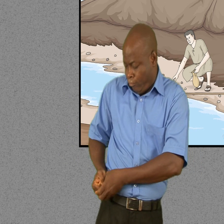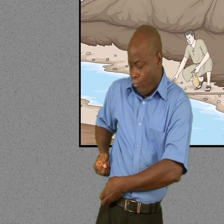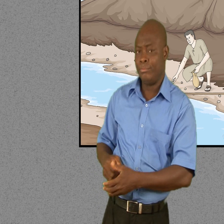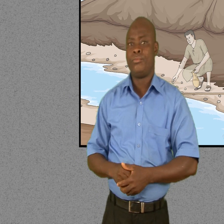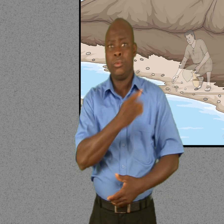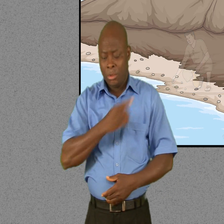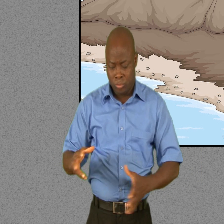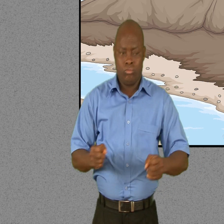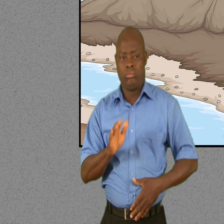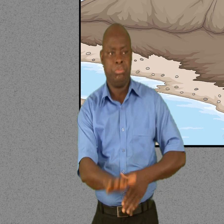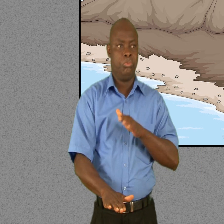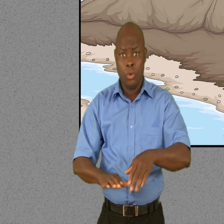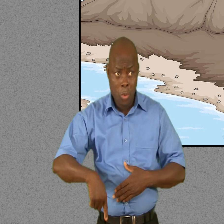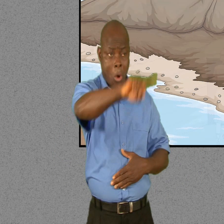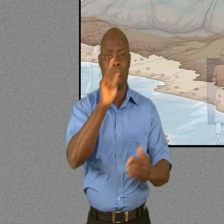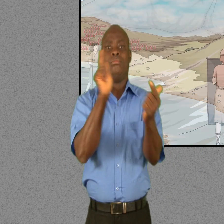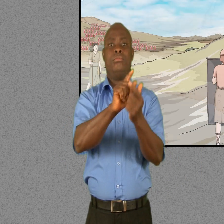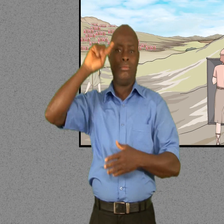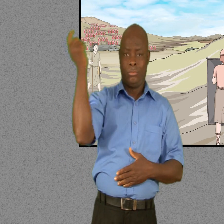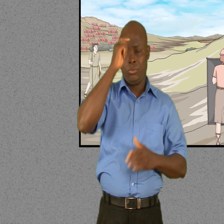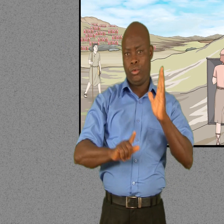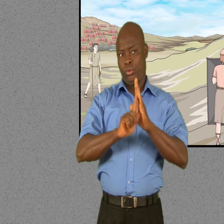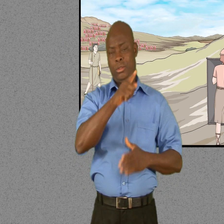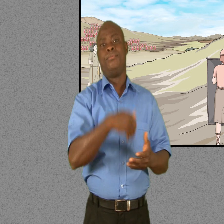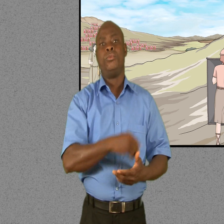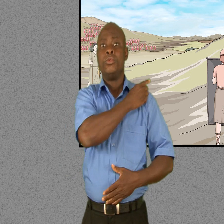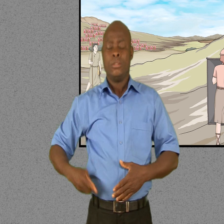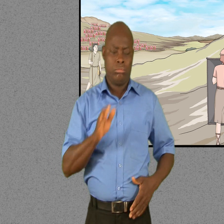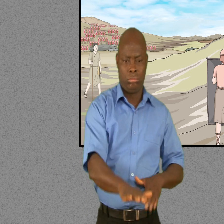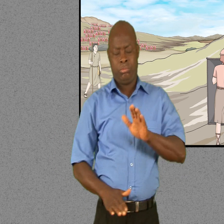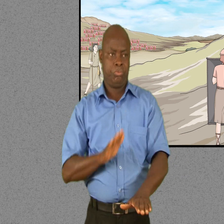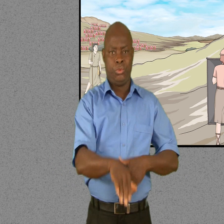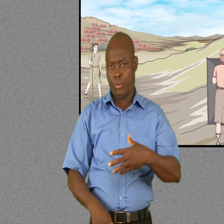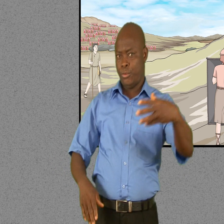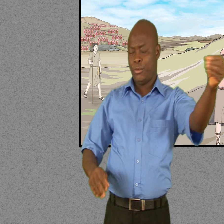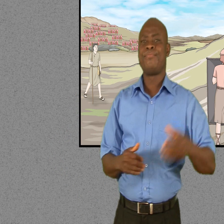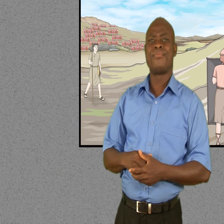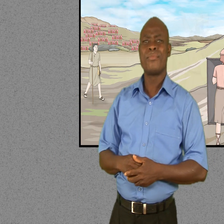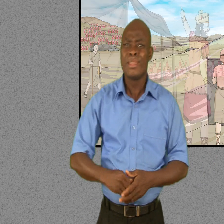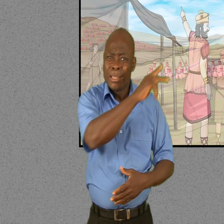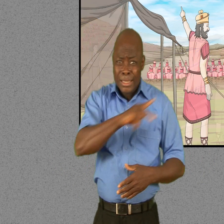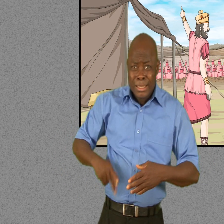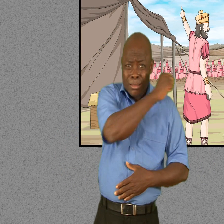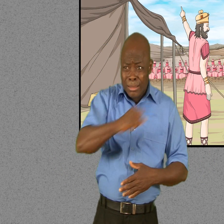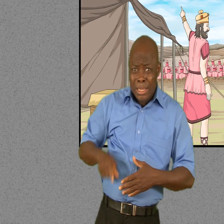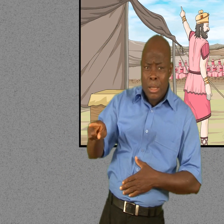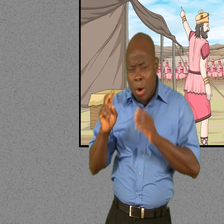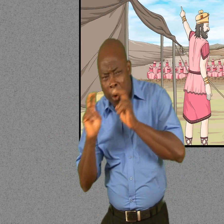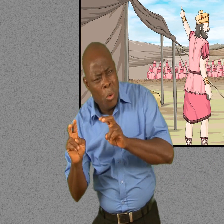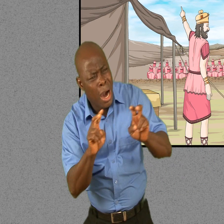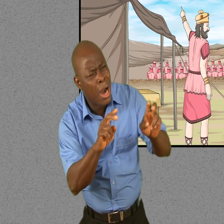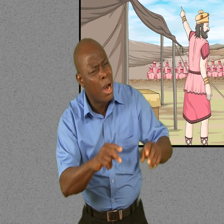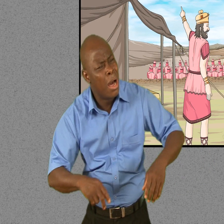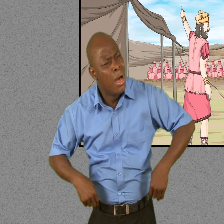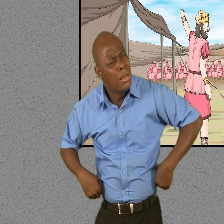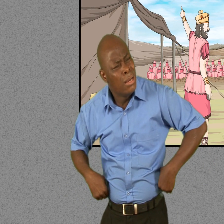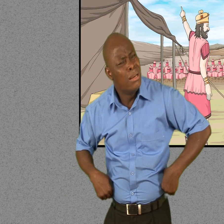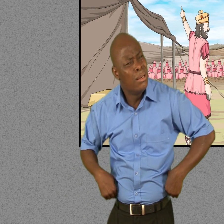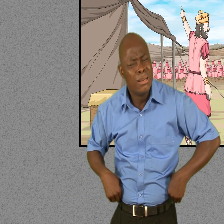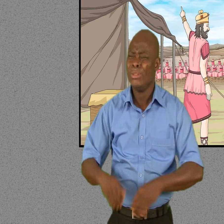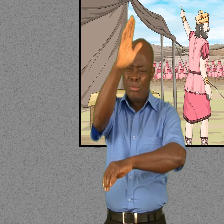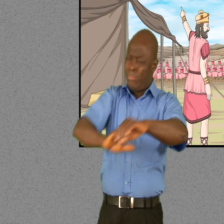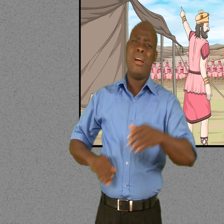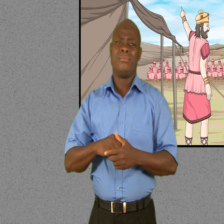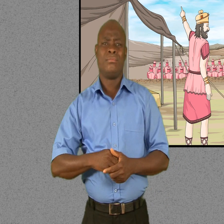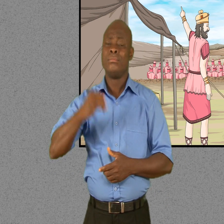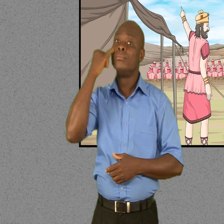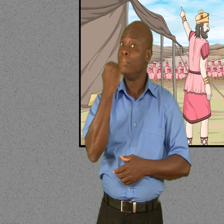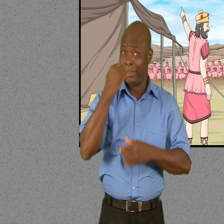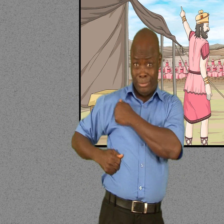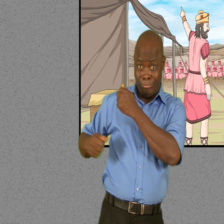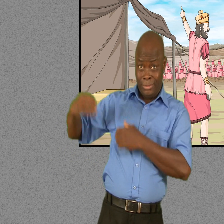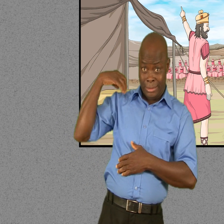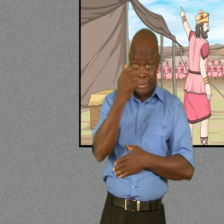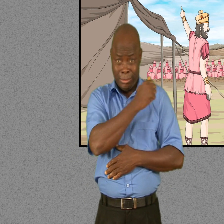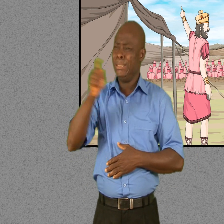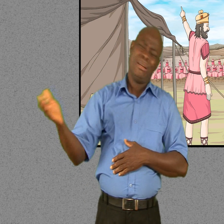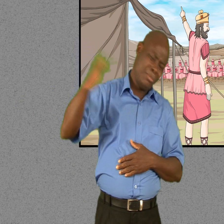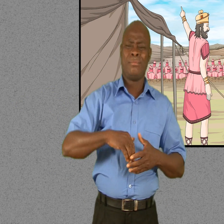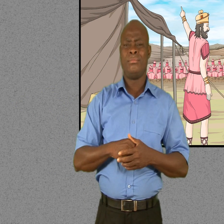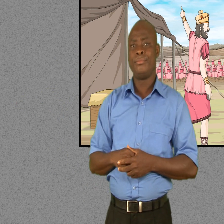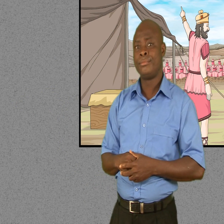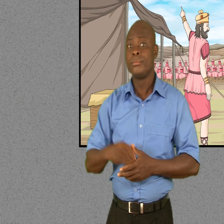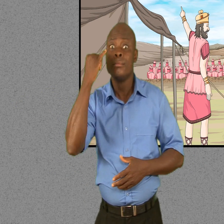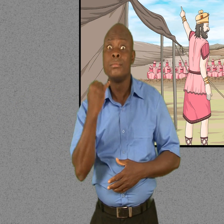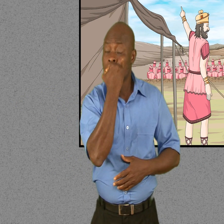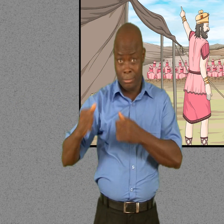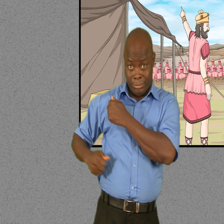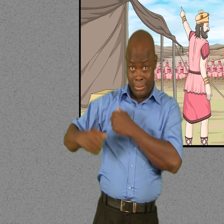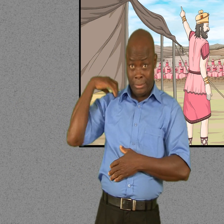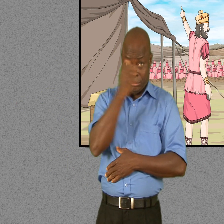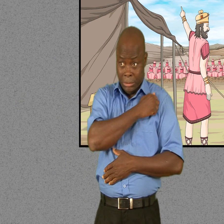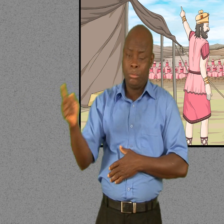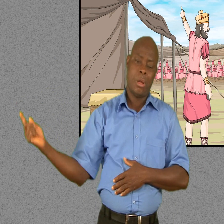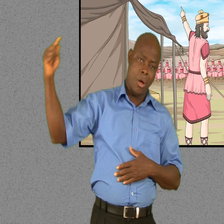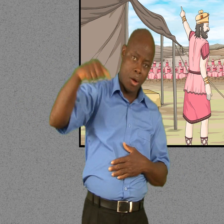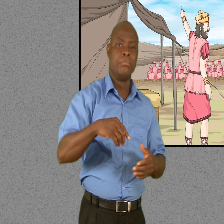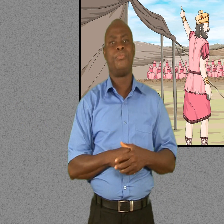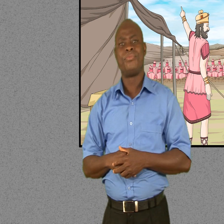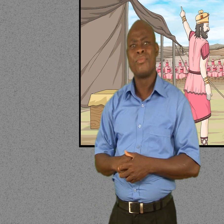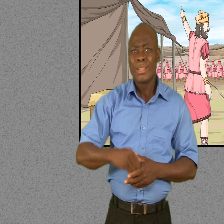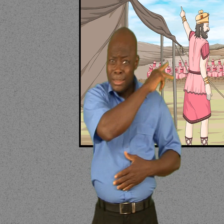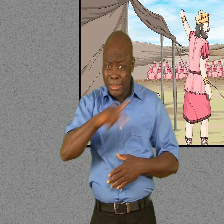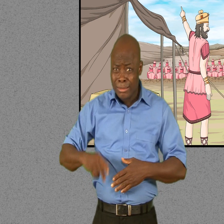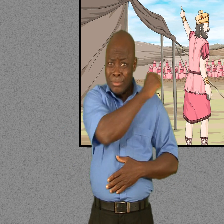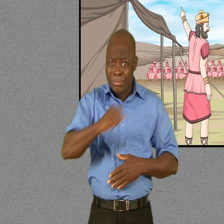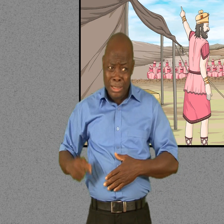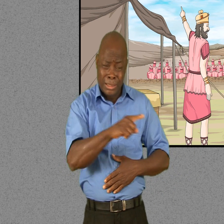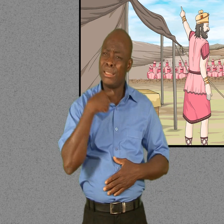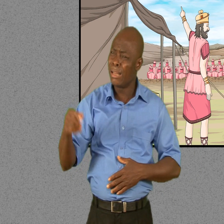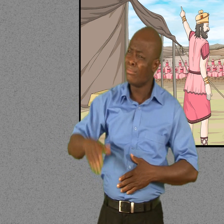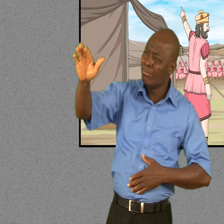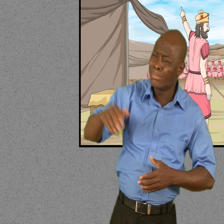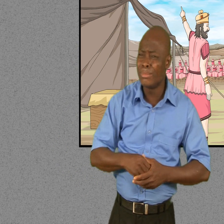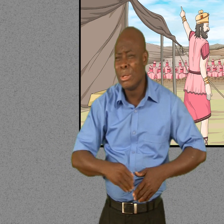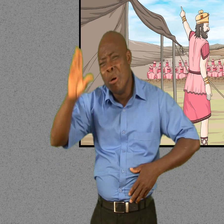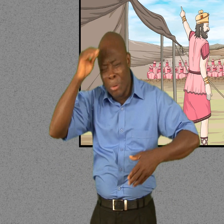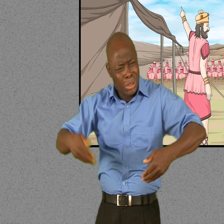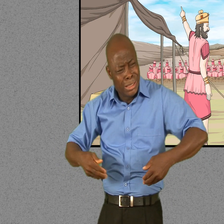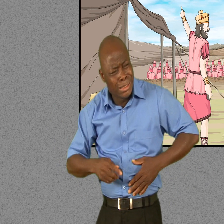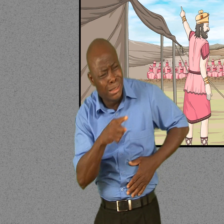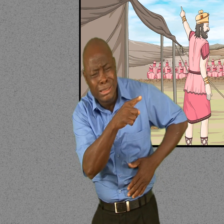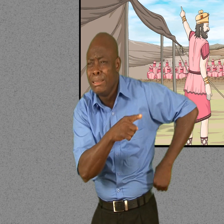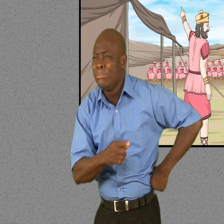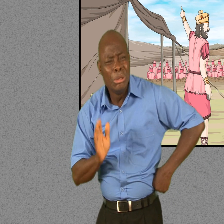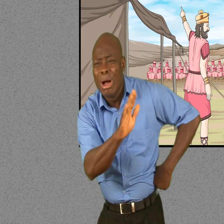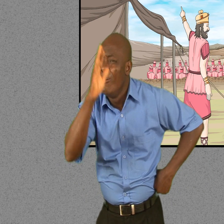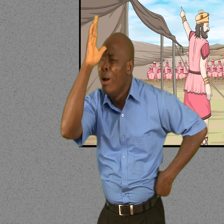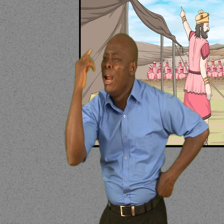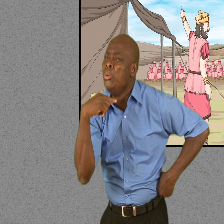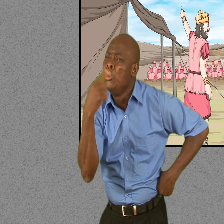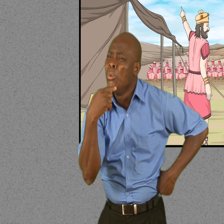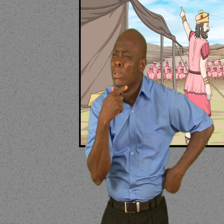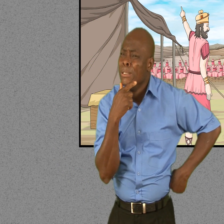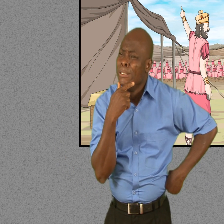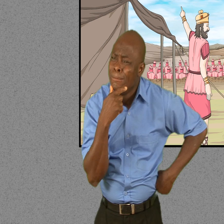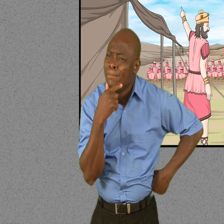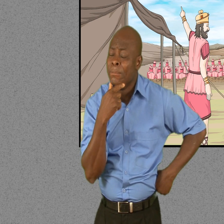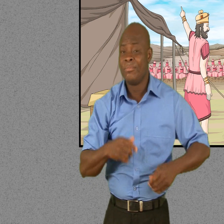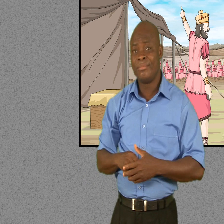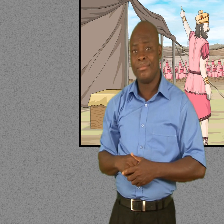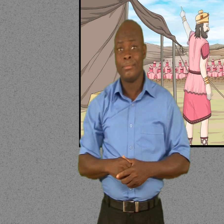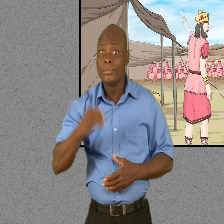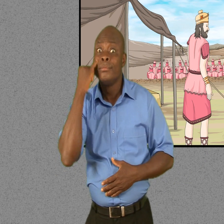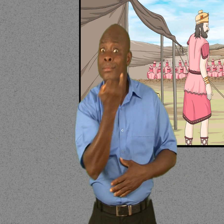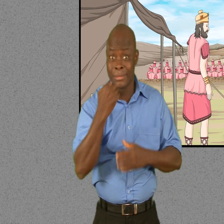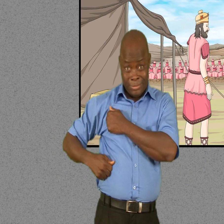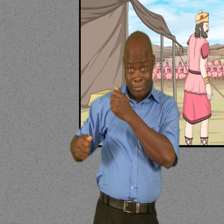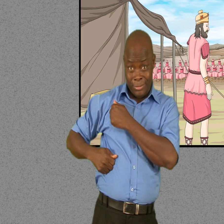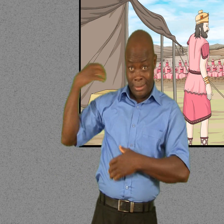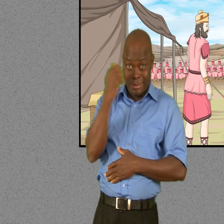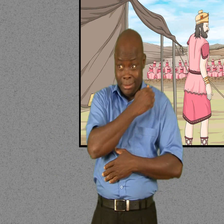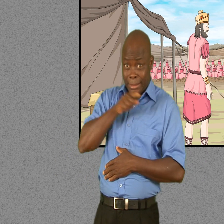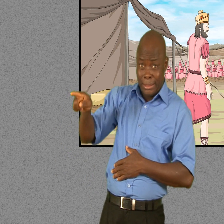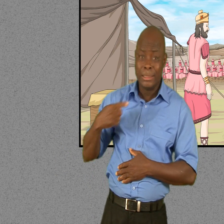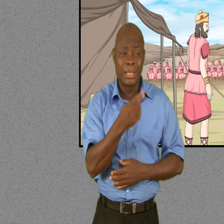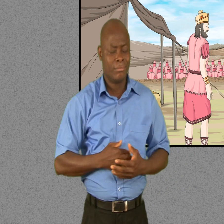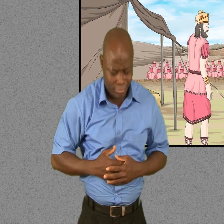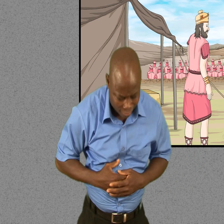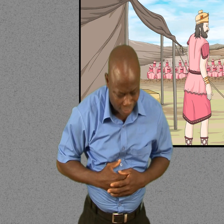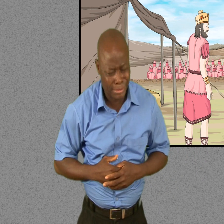And with his sling in hand, he approached the Philistine. Now the Philistine came closer and closer to David, with his shield-bearer before him.